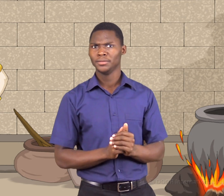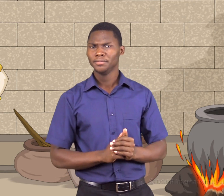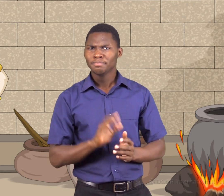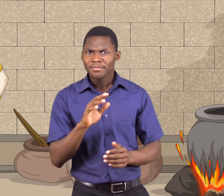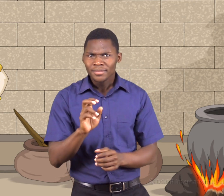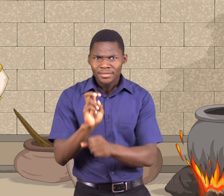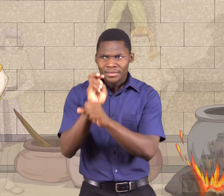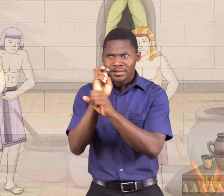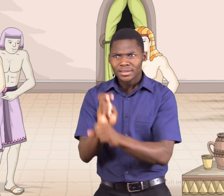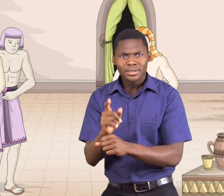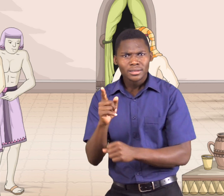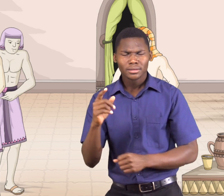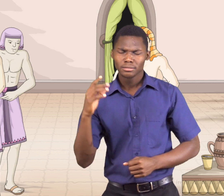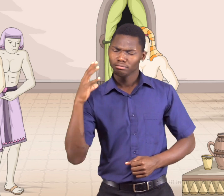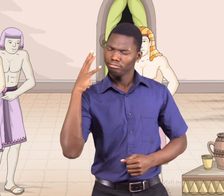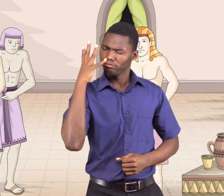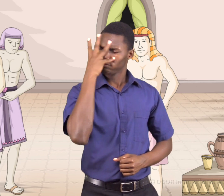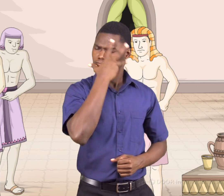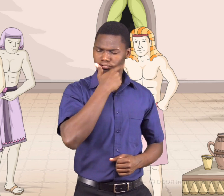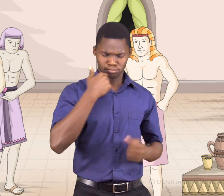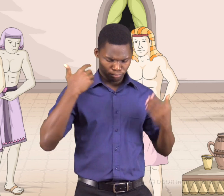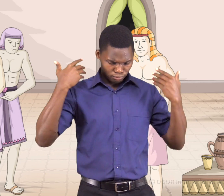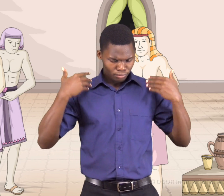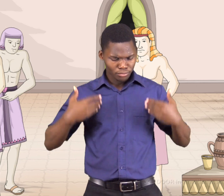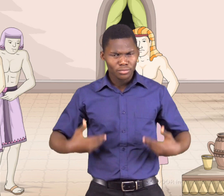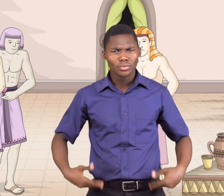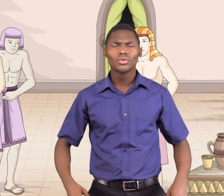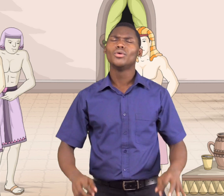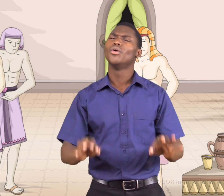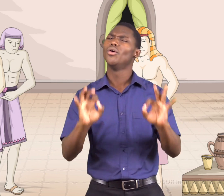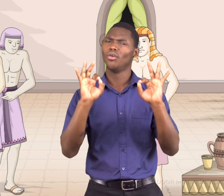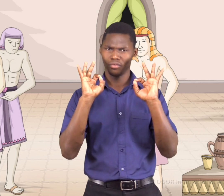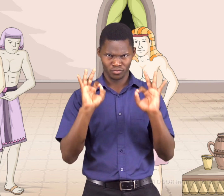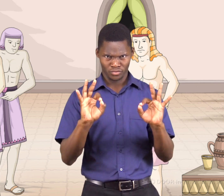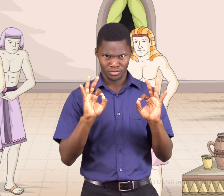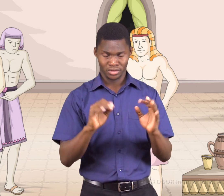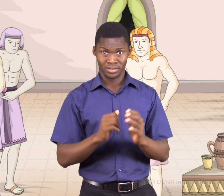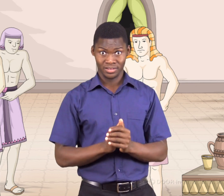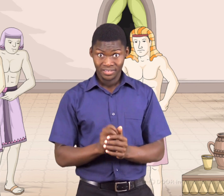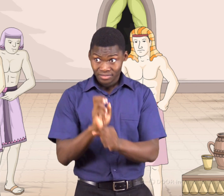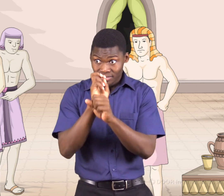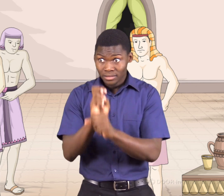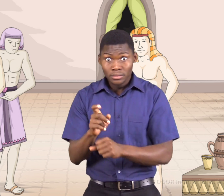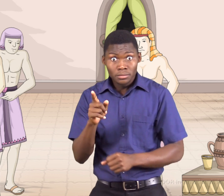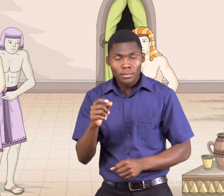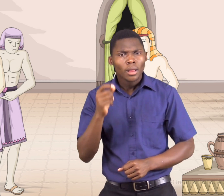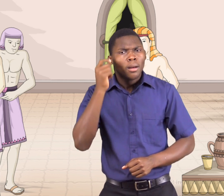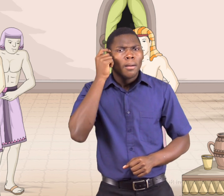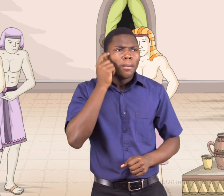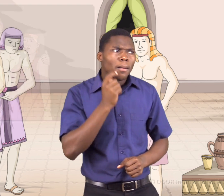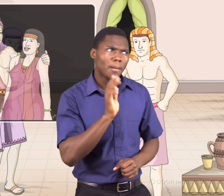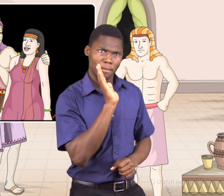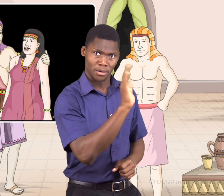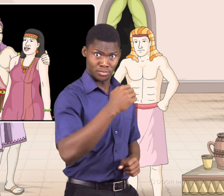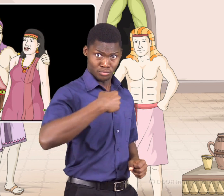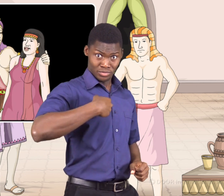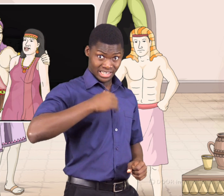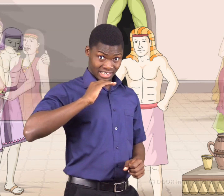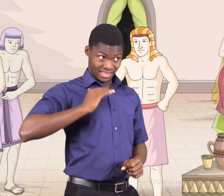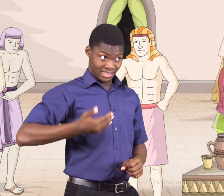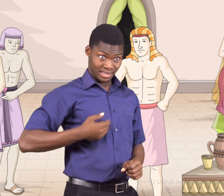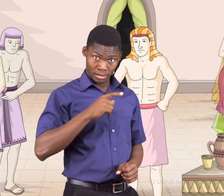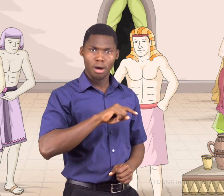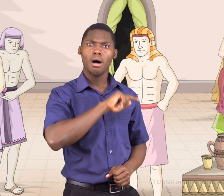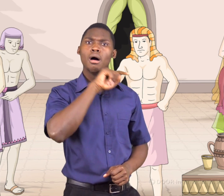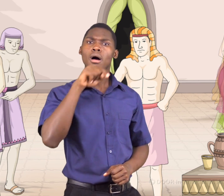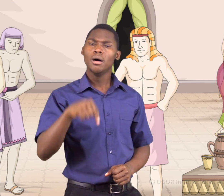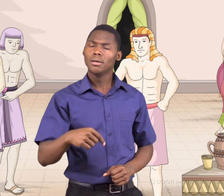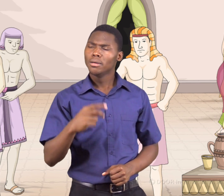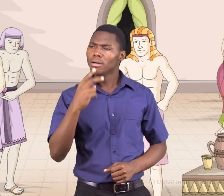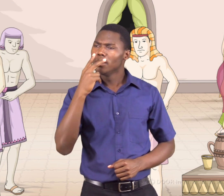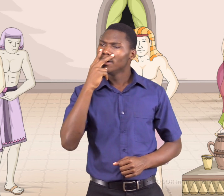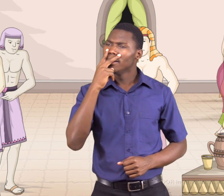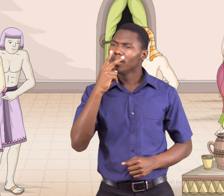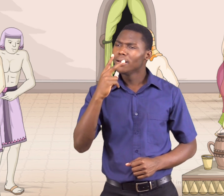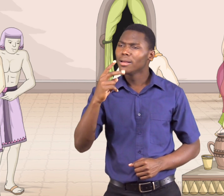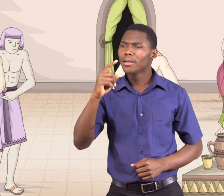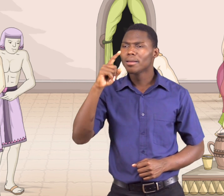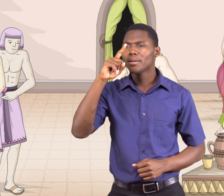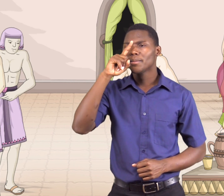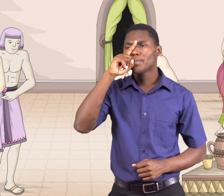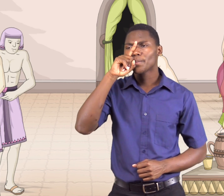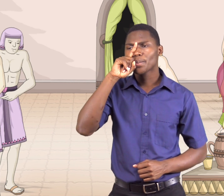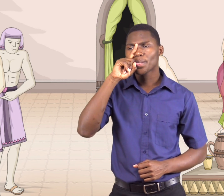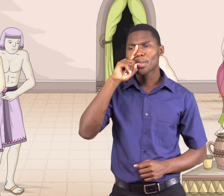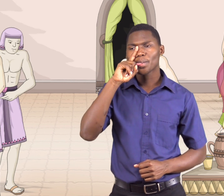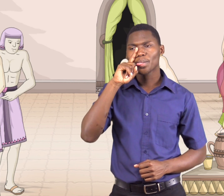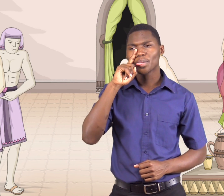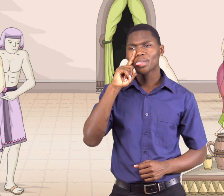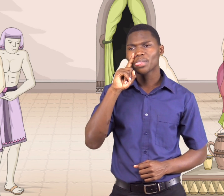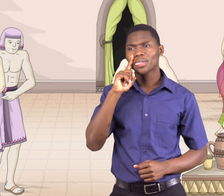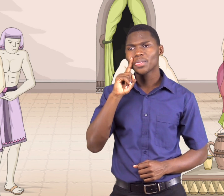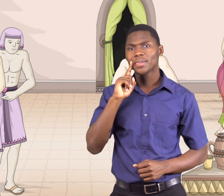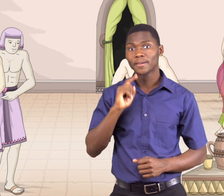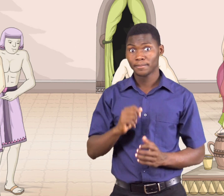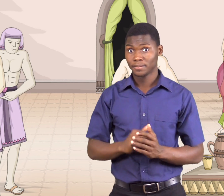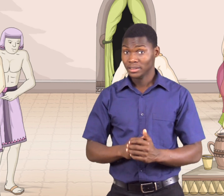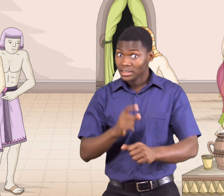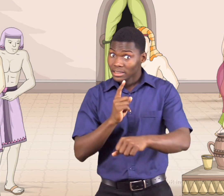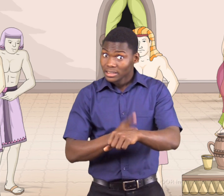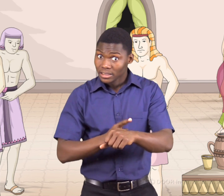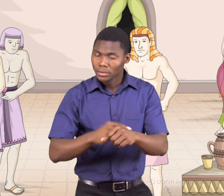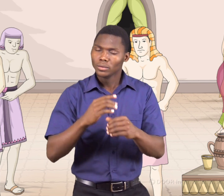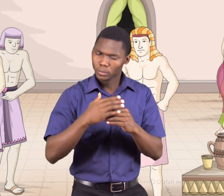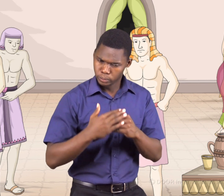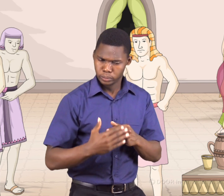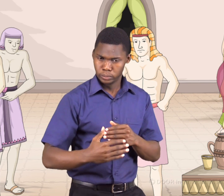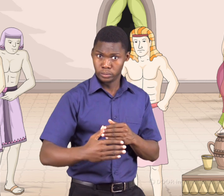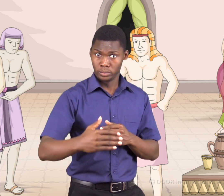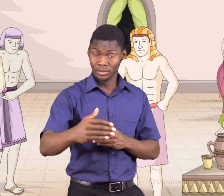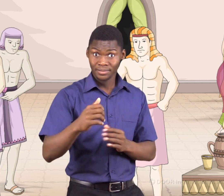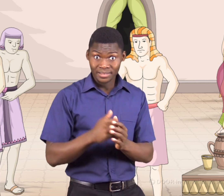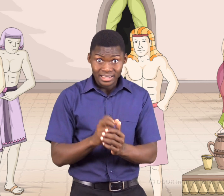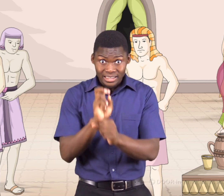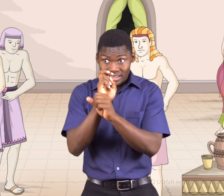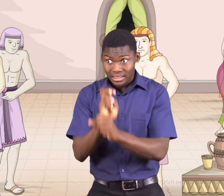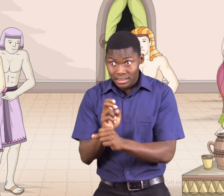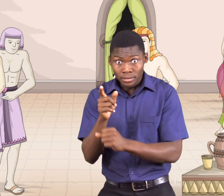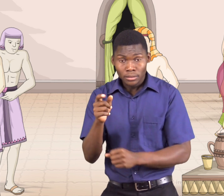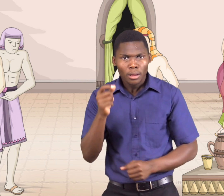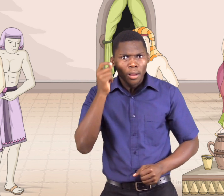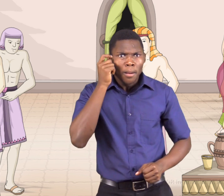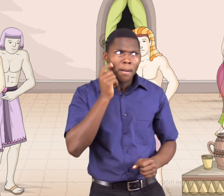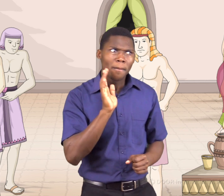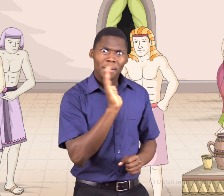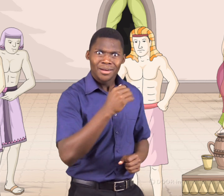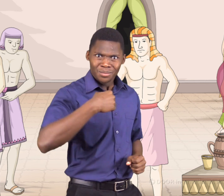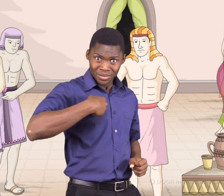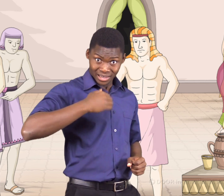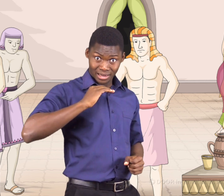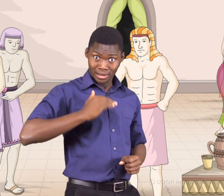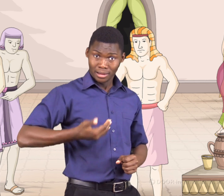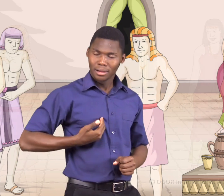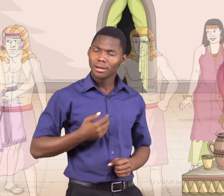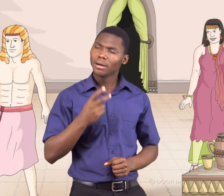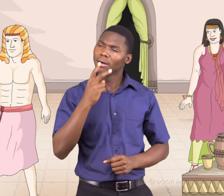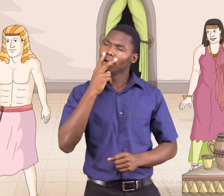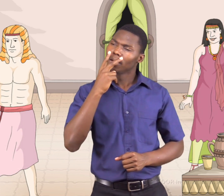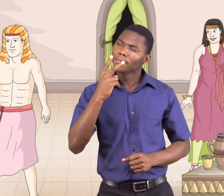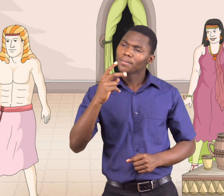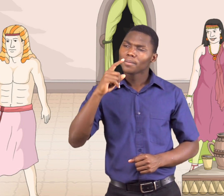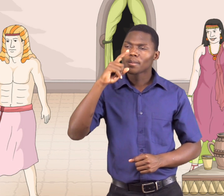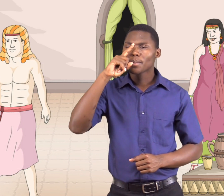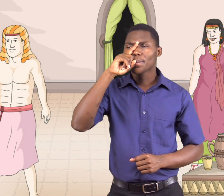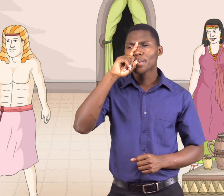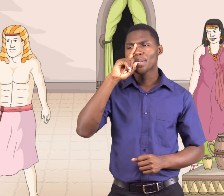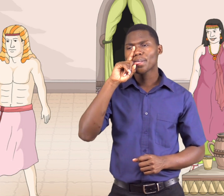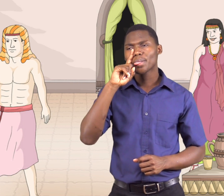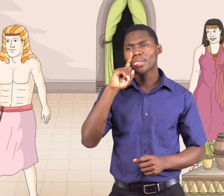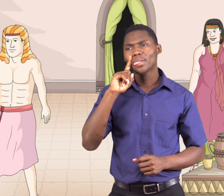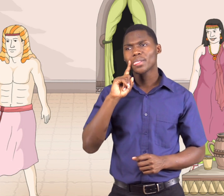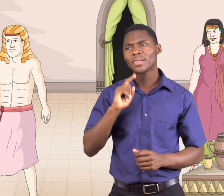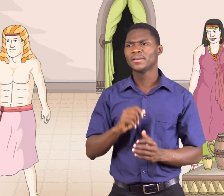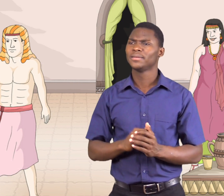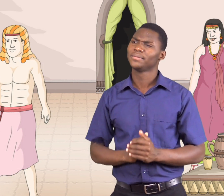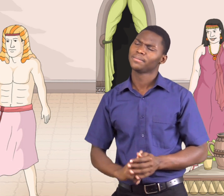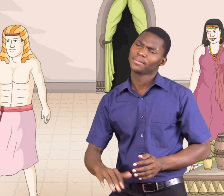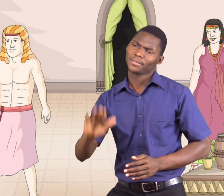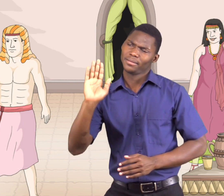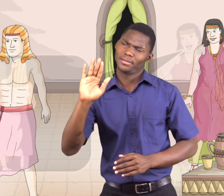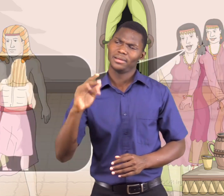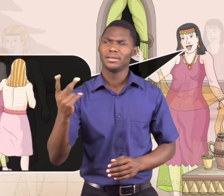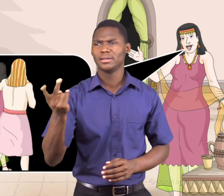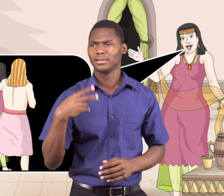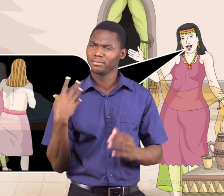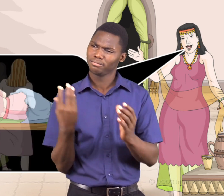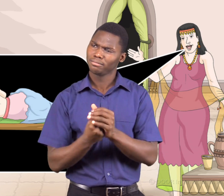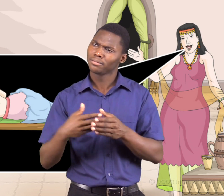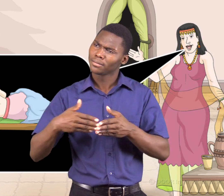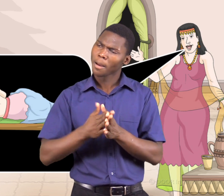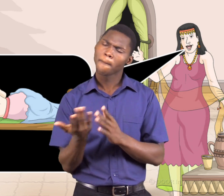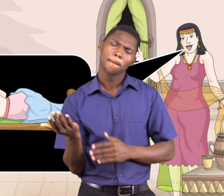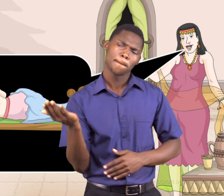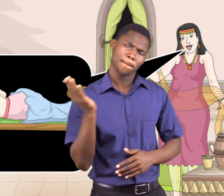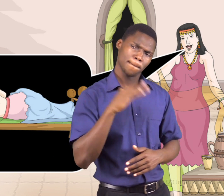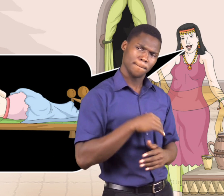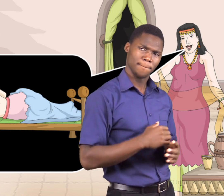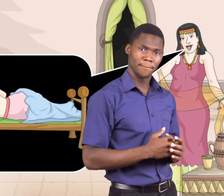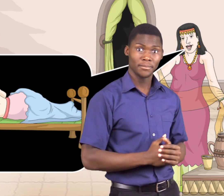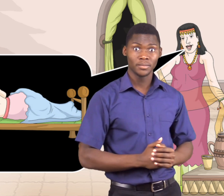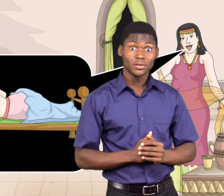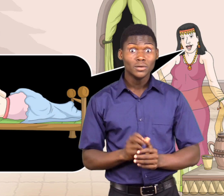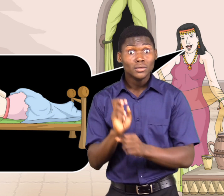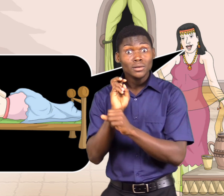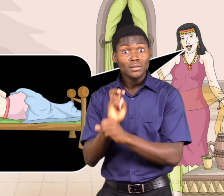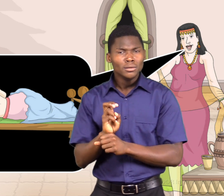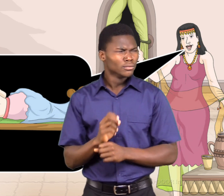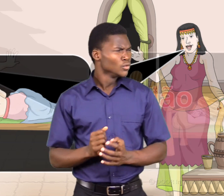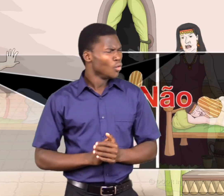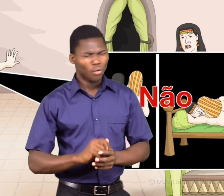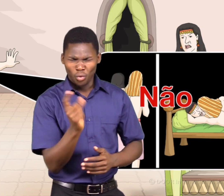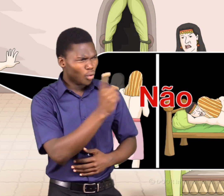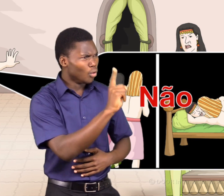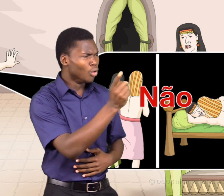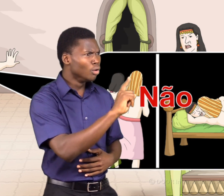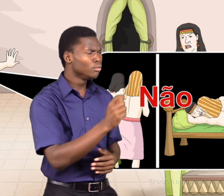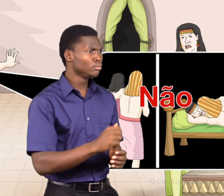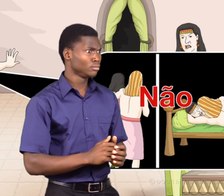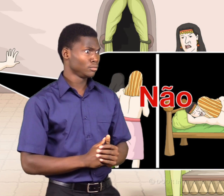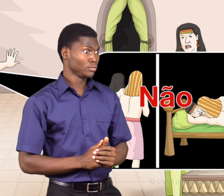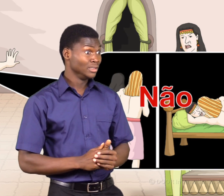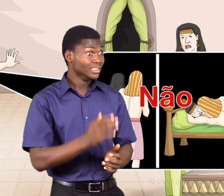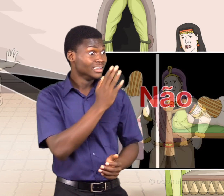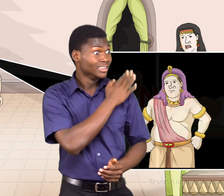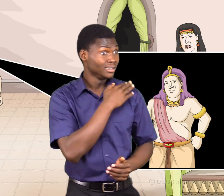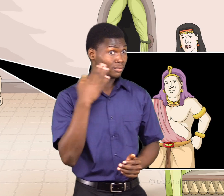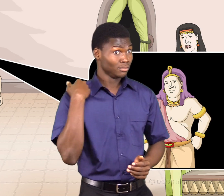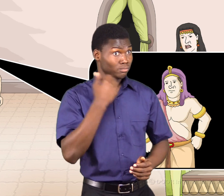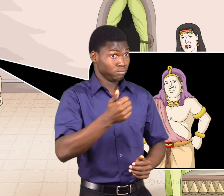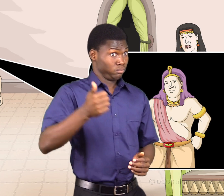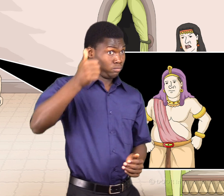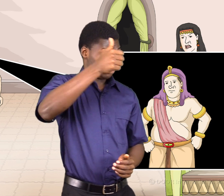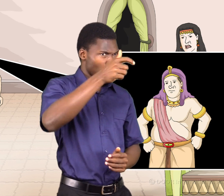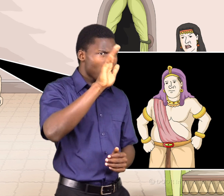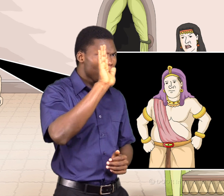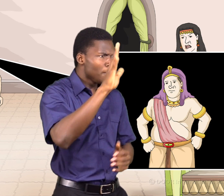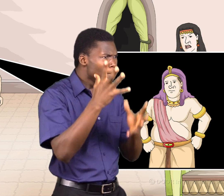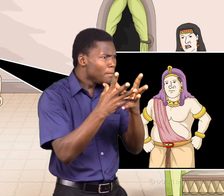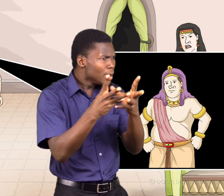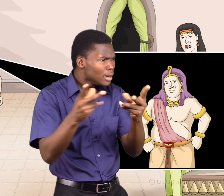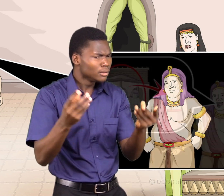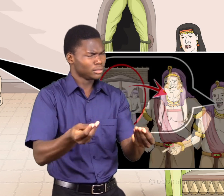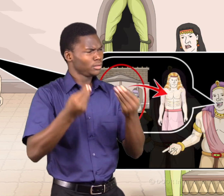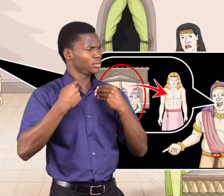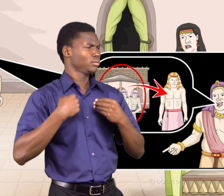Now Joseph was well-built and handsome, and after some time his master’s wife cast her eyes upon Joseph and said, “Sleep with me.”